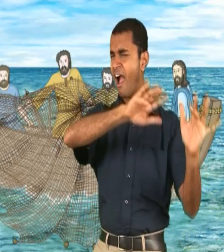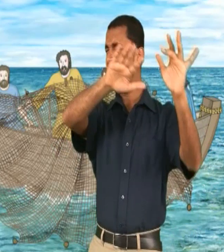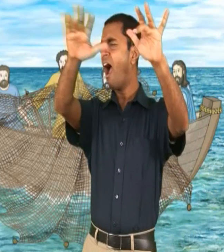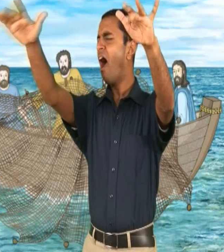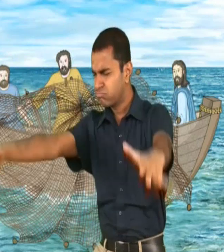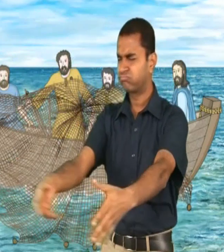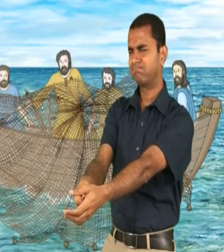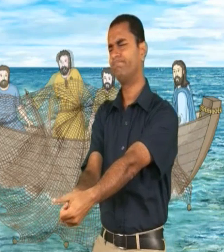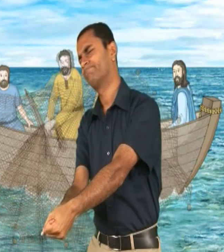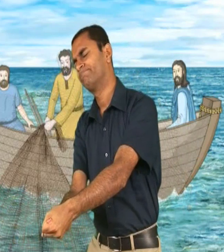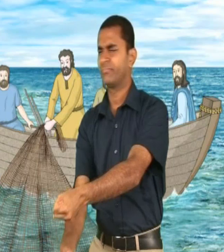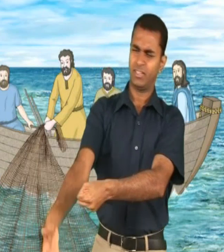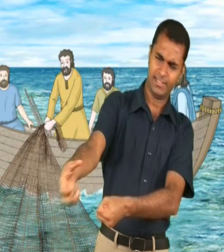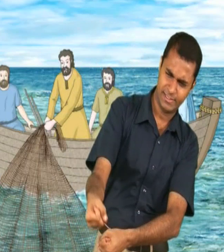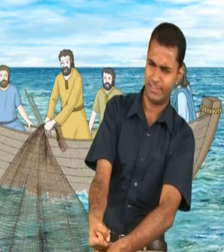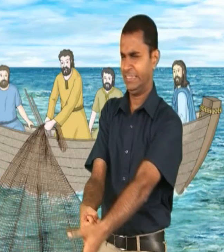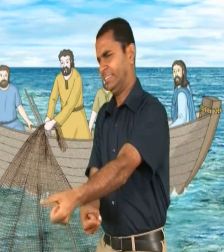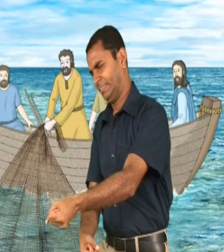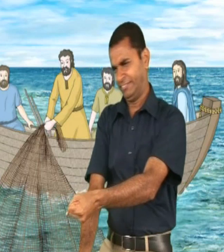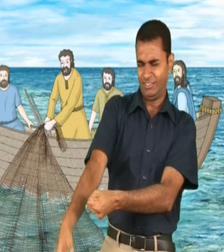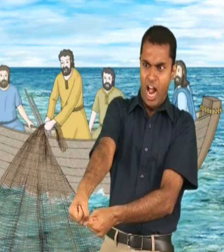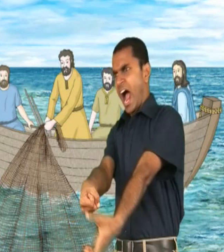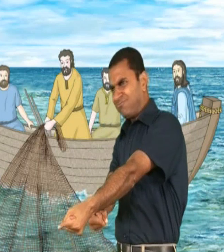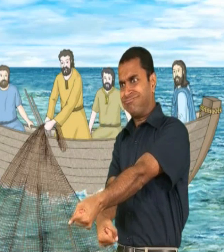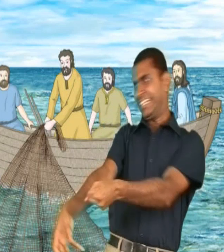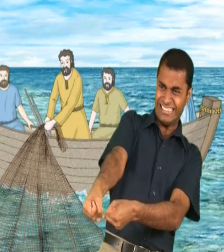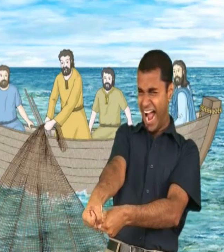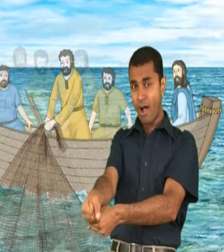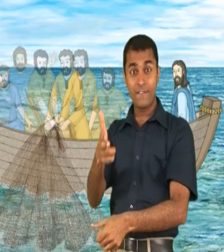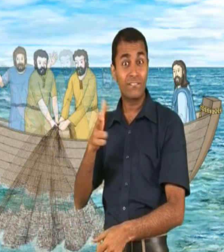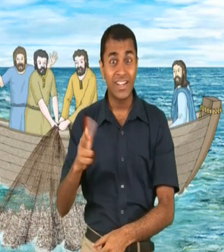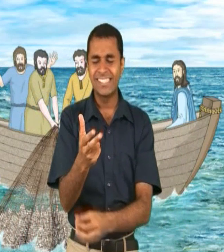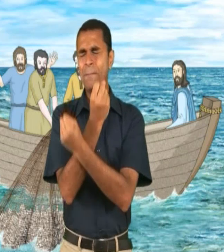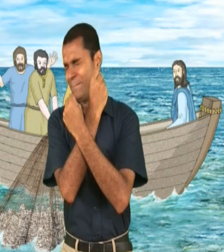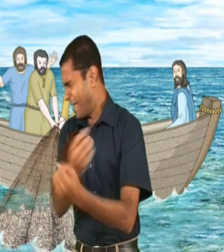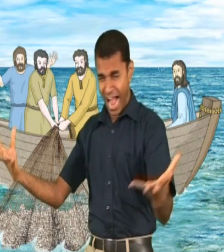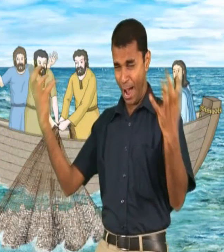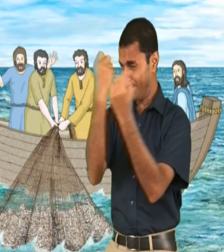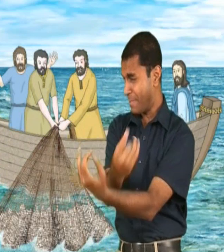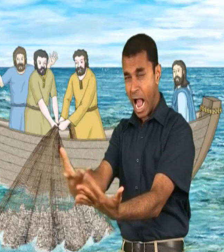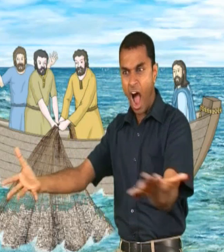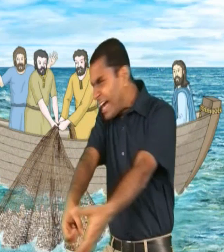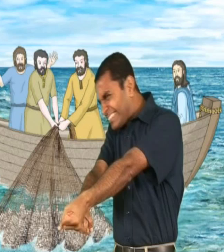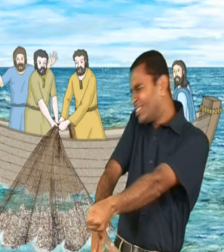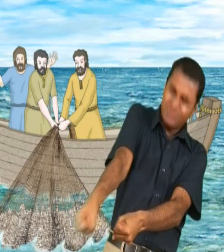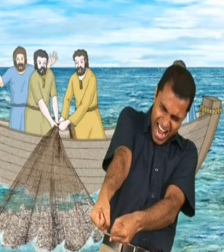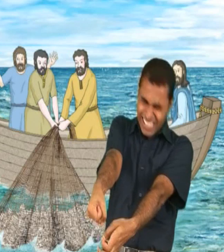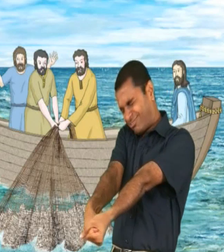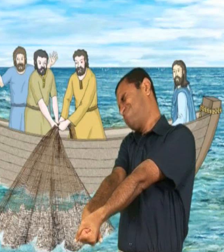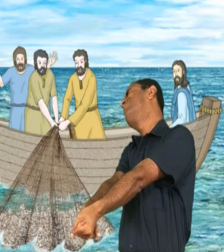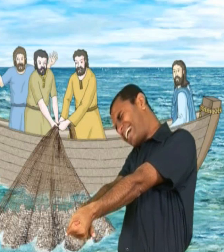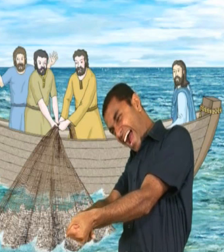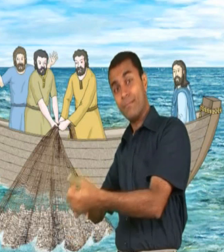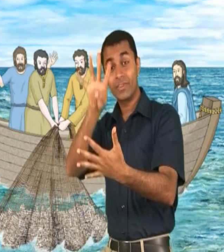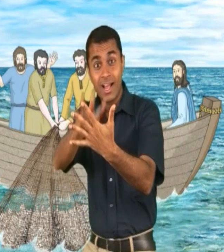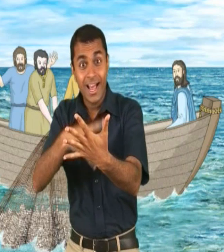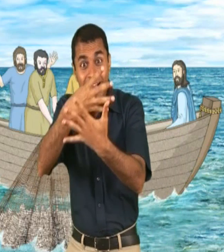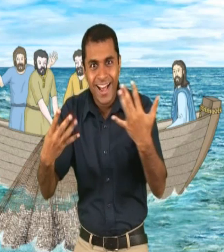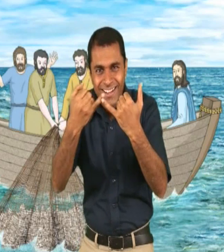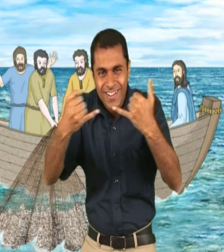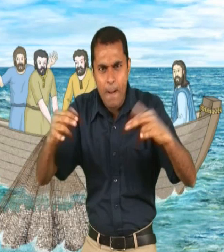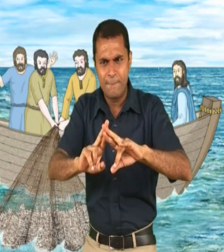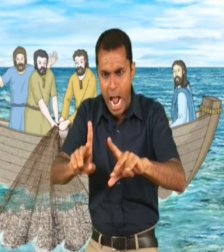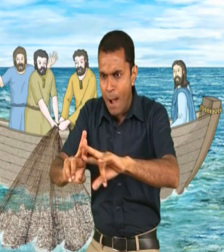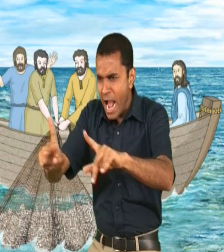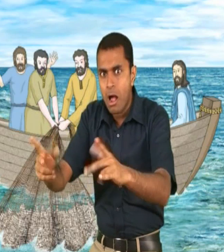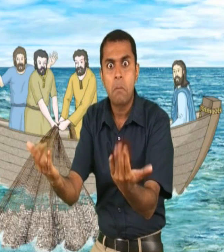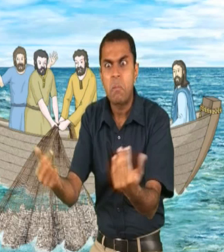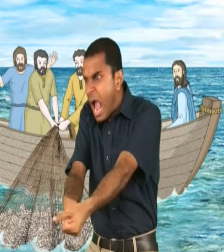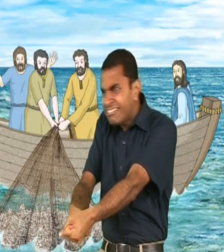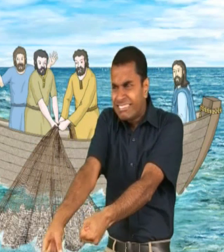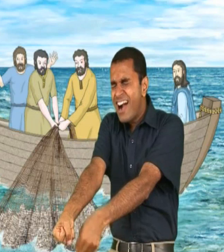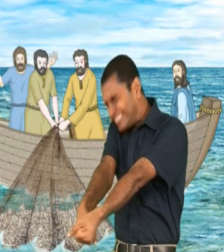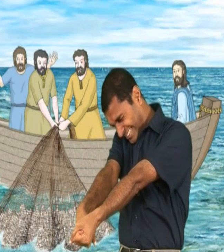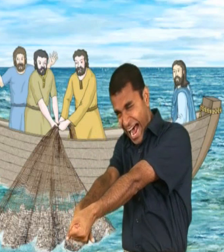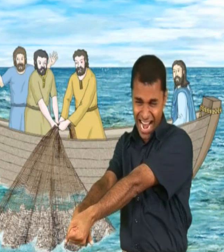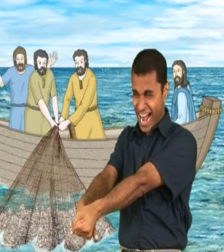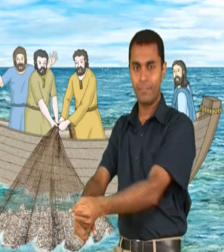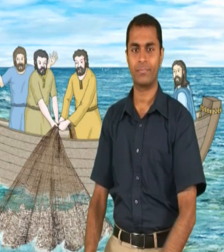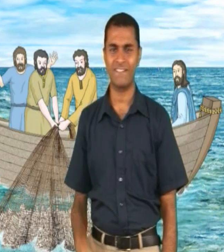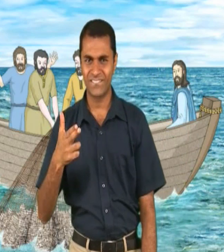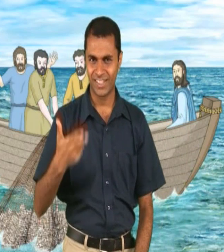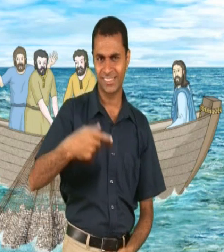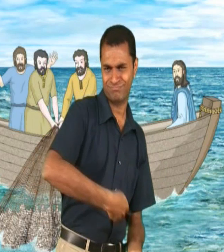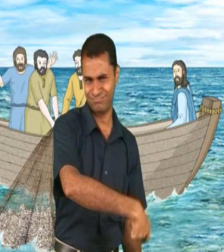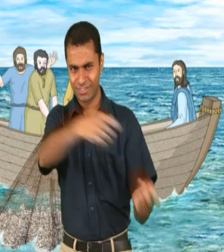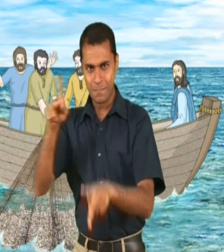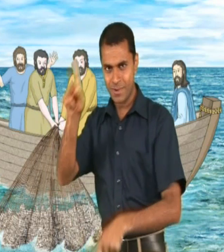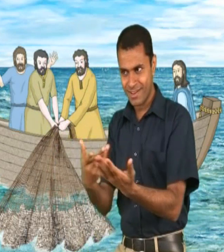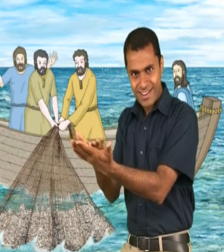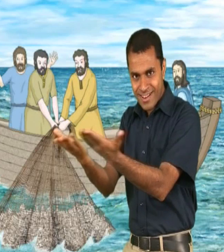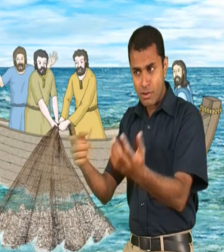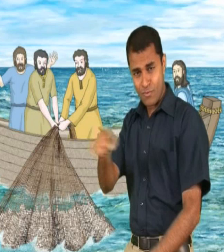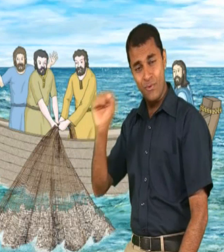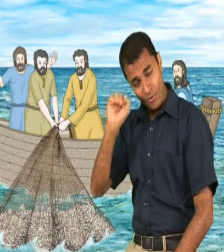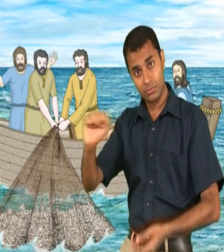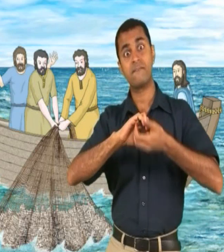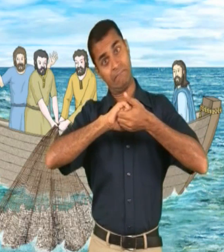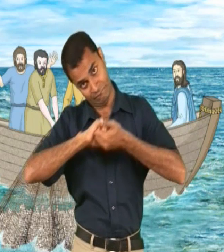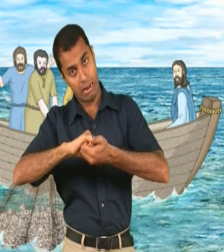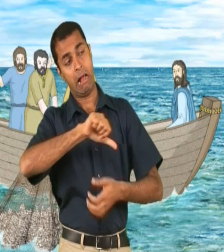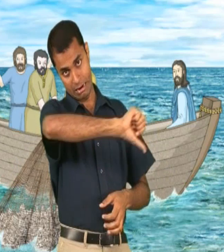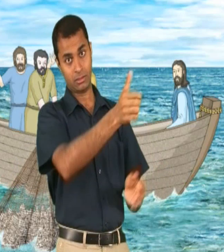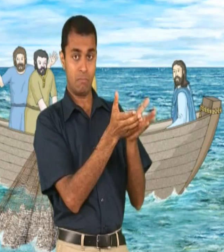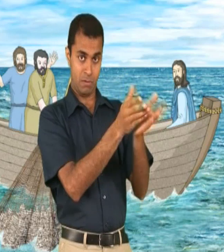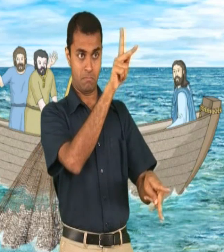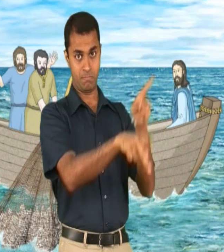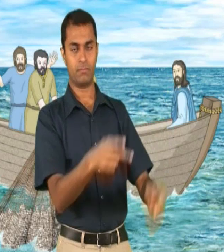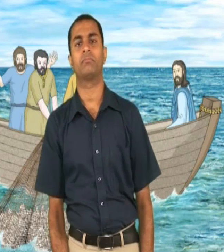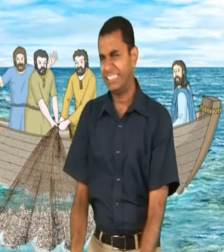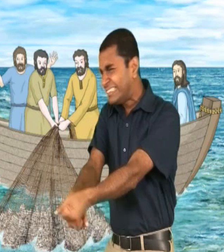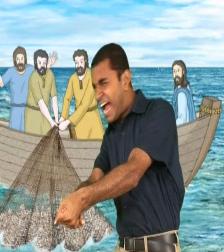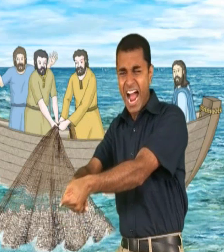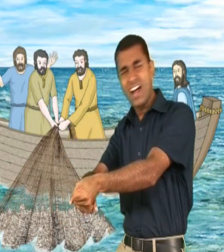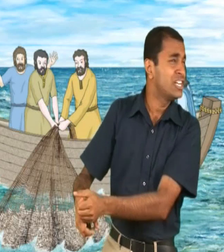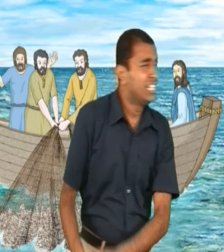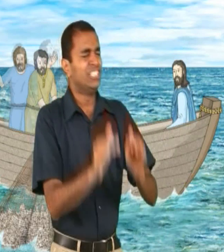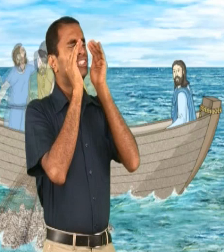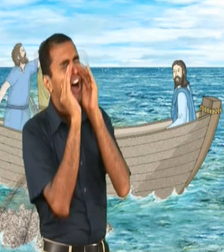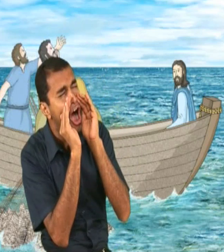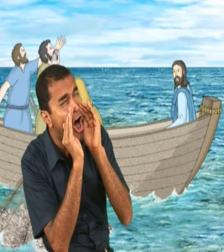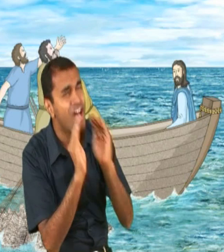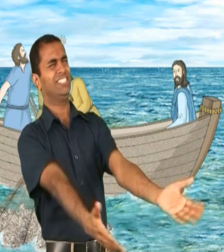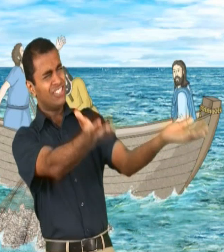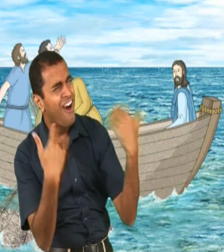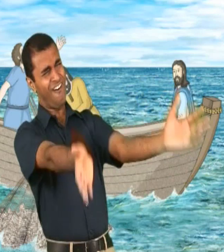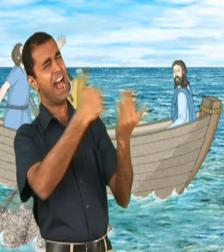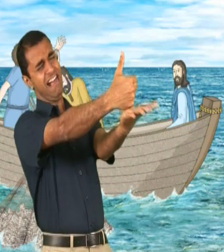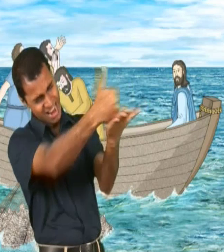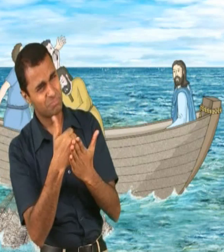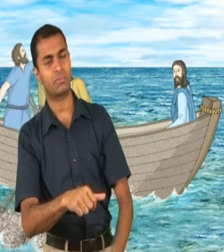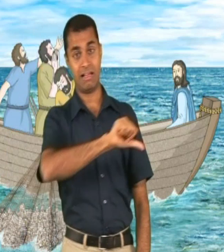When they had done so, they caught such a large number of fish that their nets began to tear.